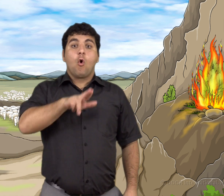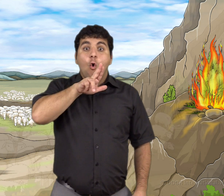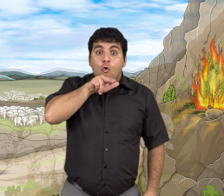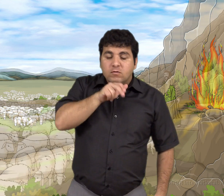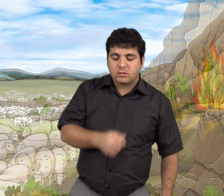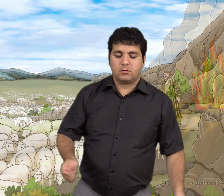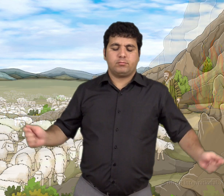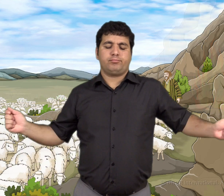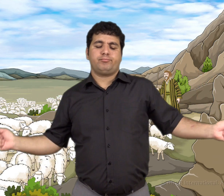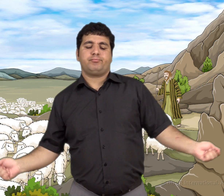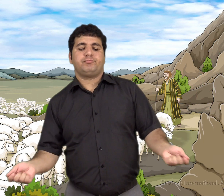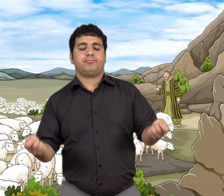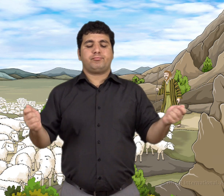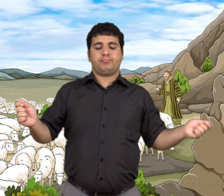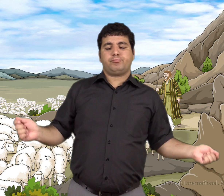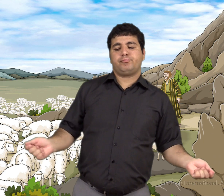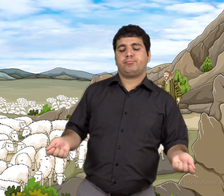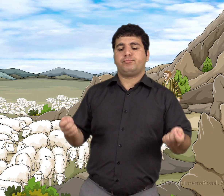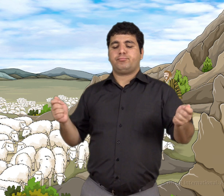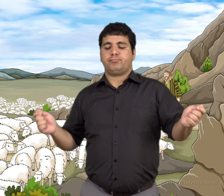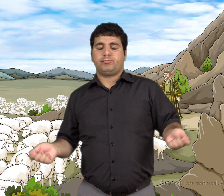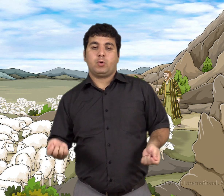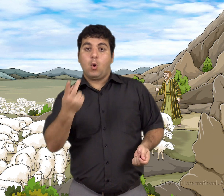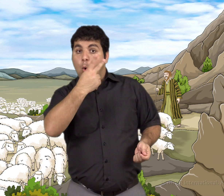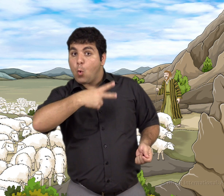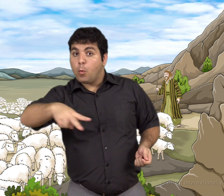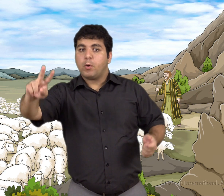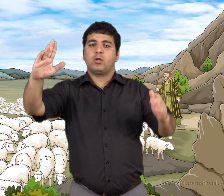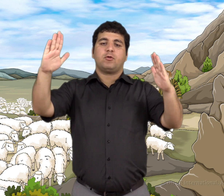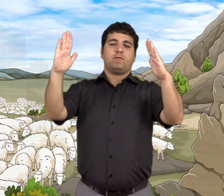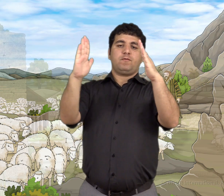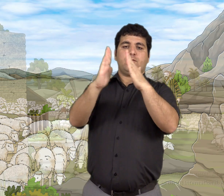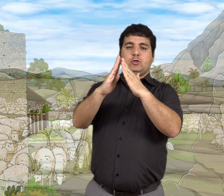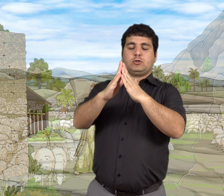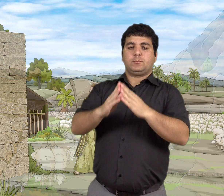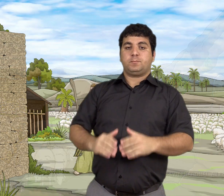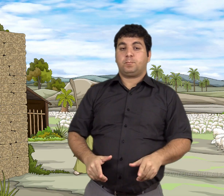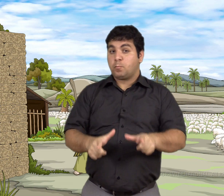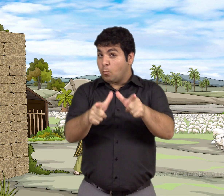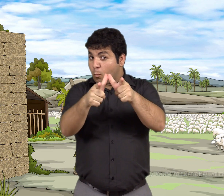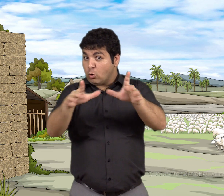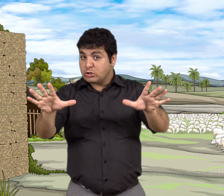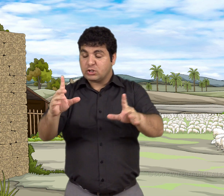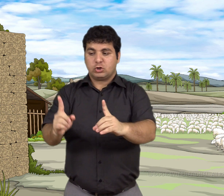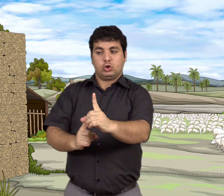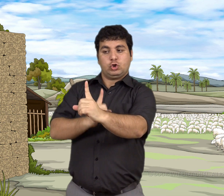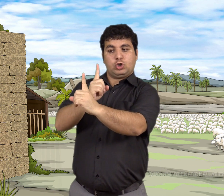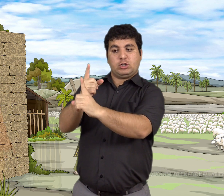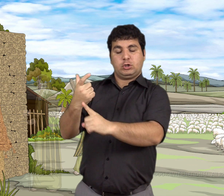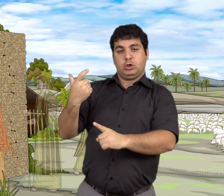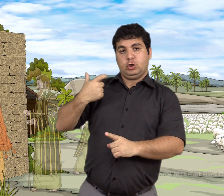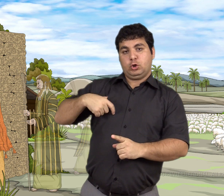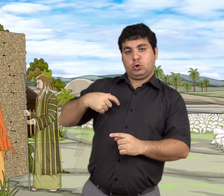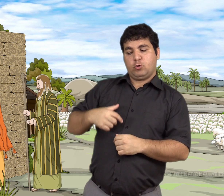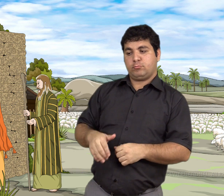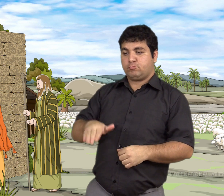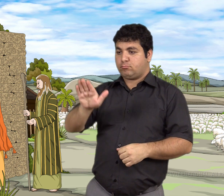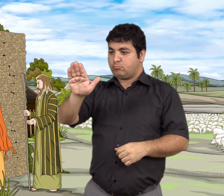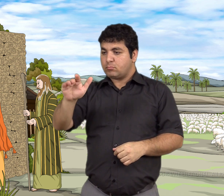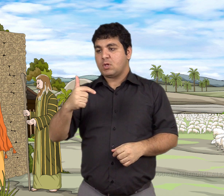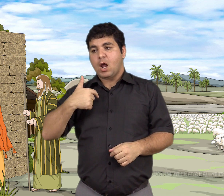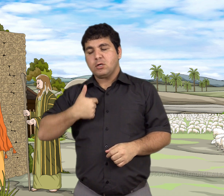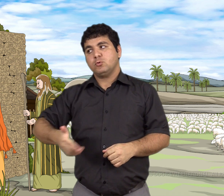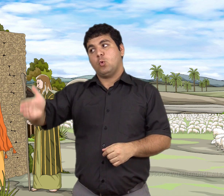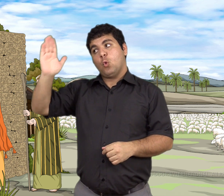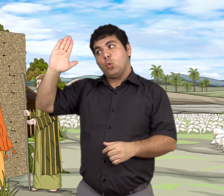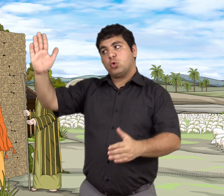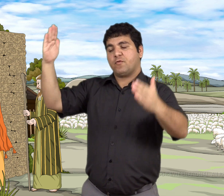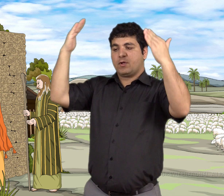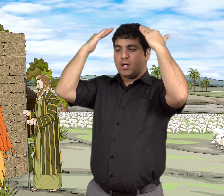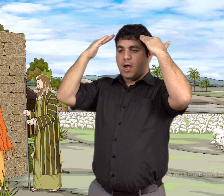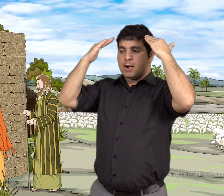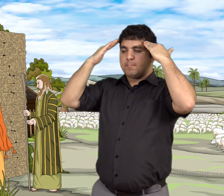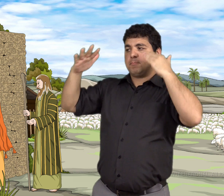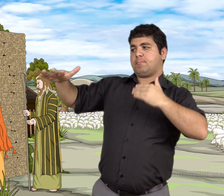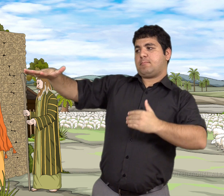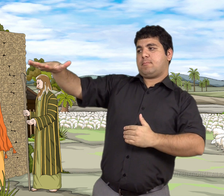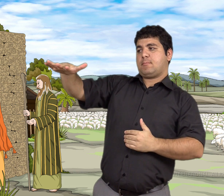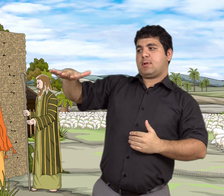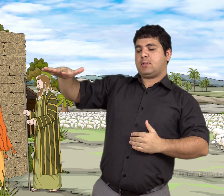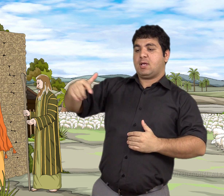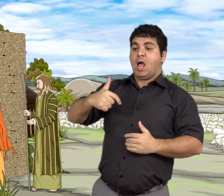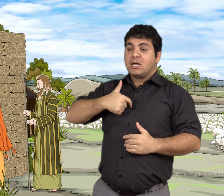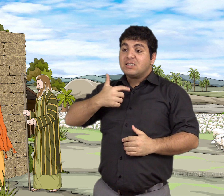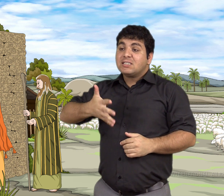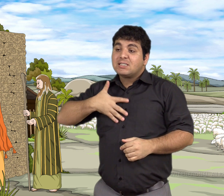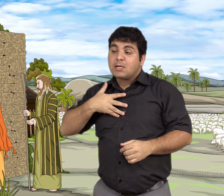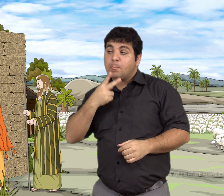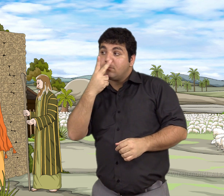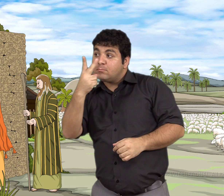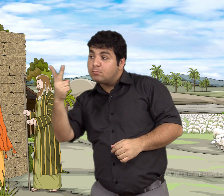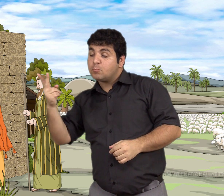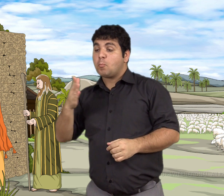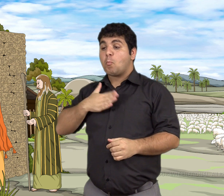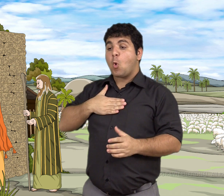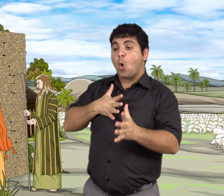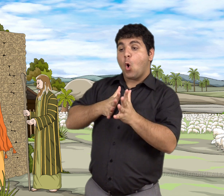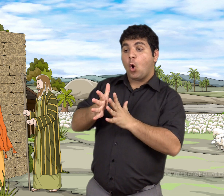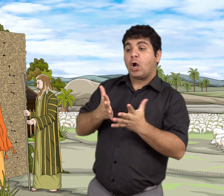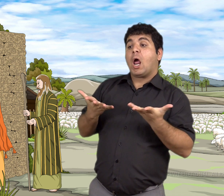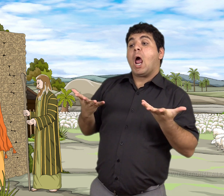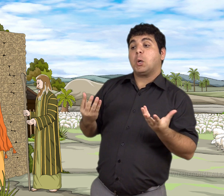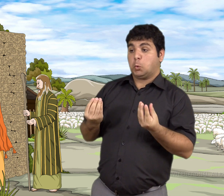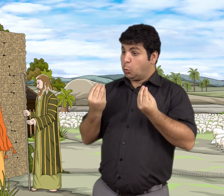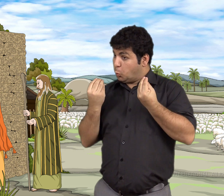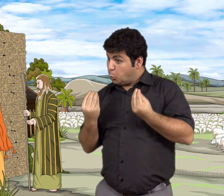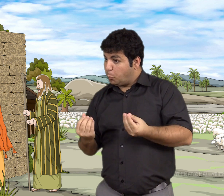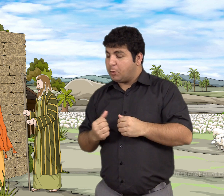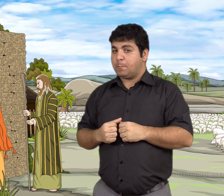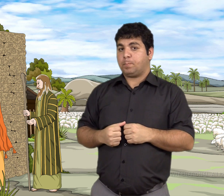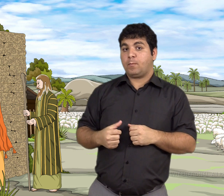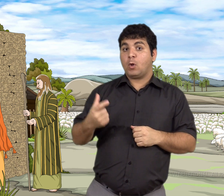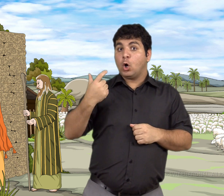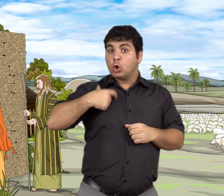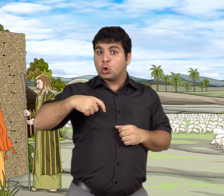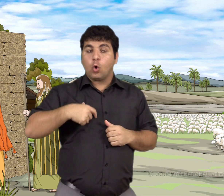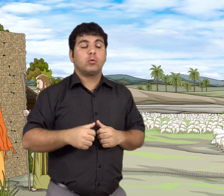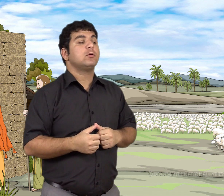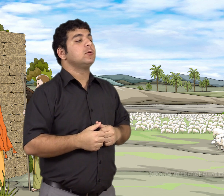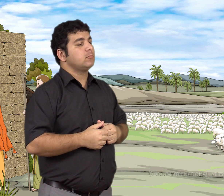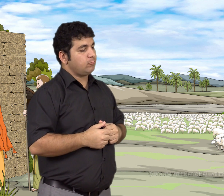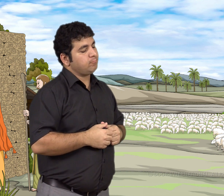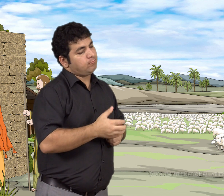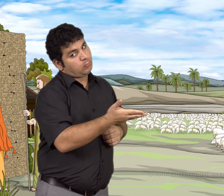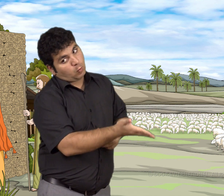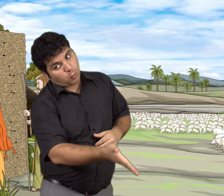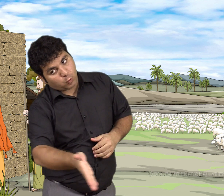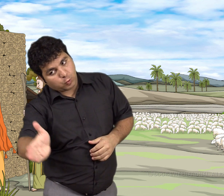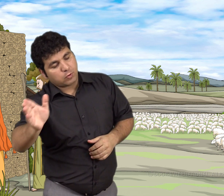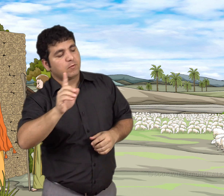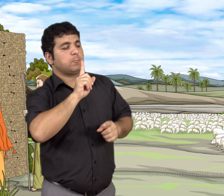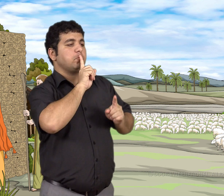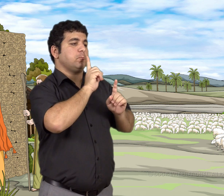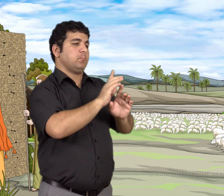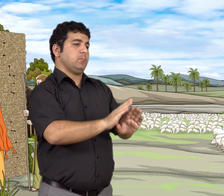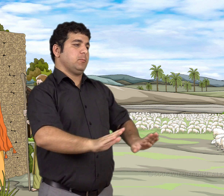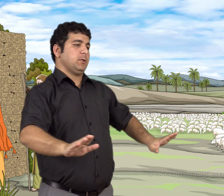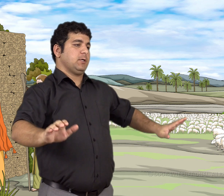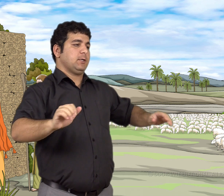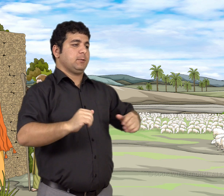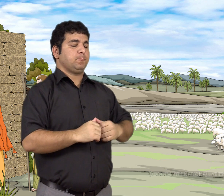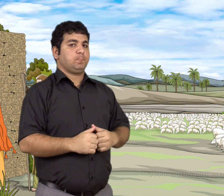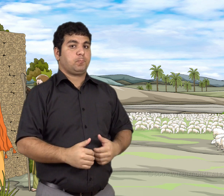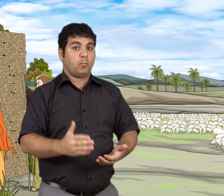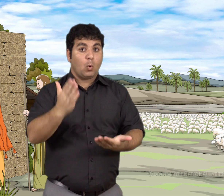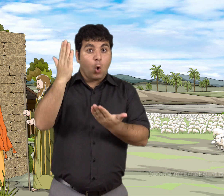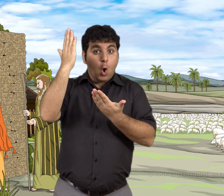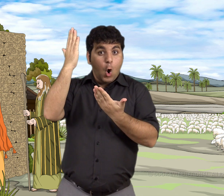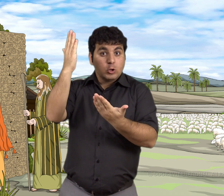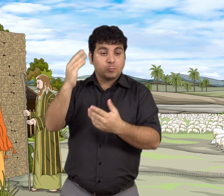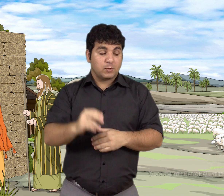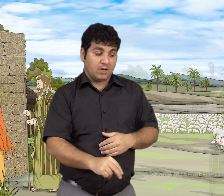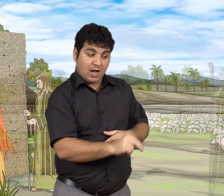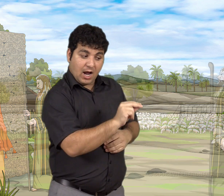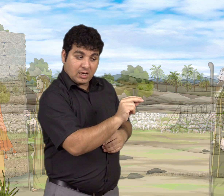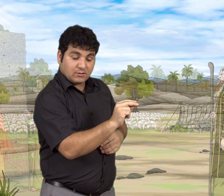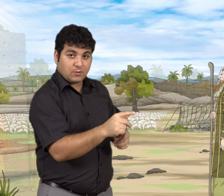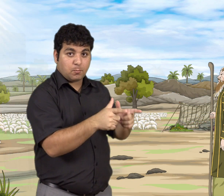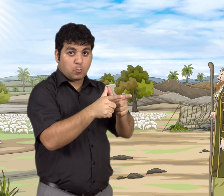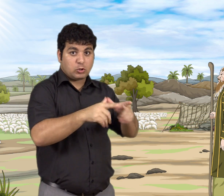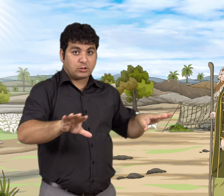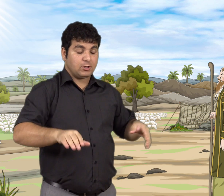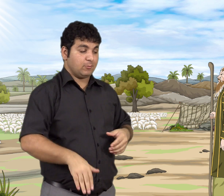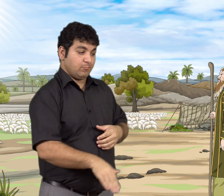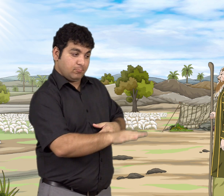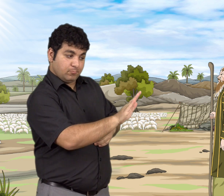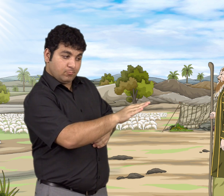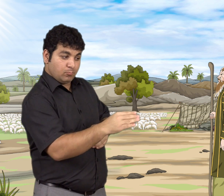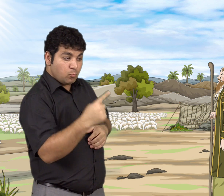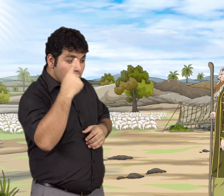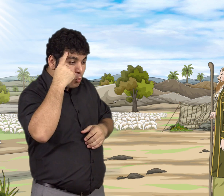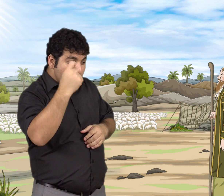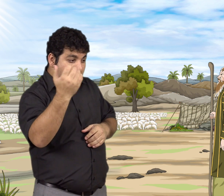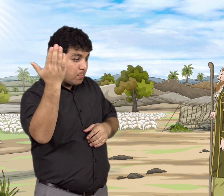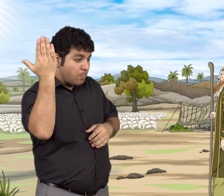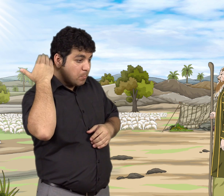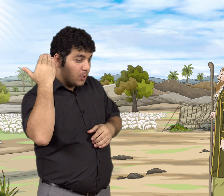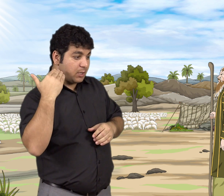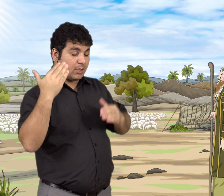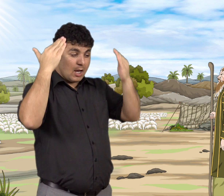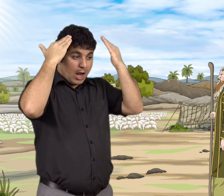Then Moses went back to his father-in-law Jethro and said to him, “Please let me return to my brothers in Egypt to see if they are still alive.”